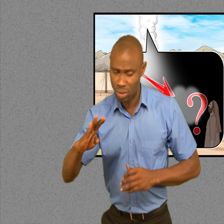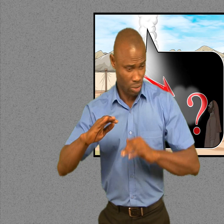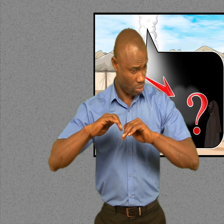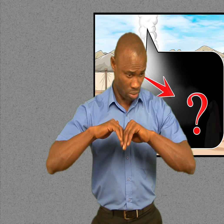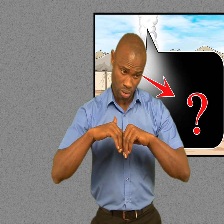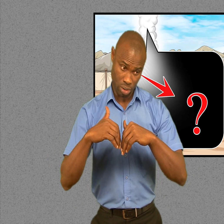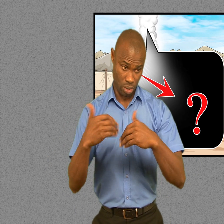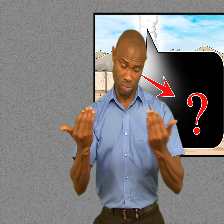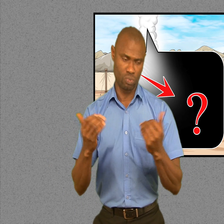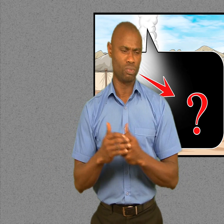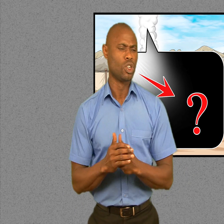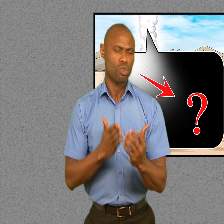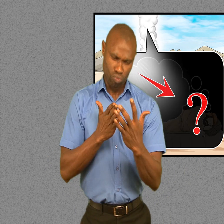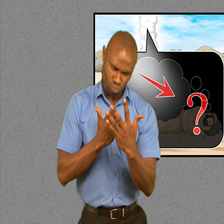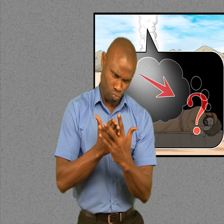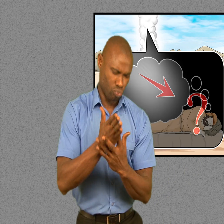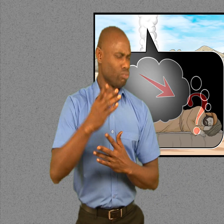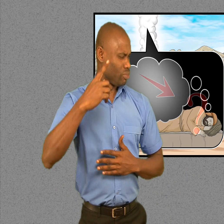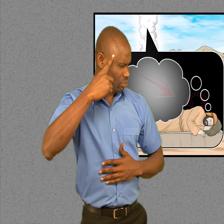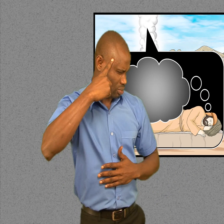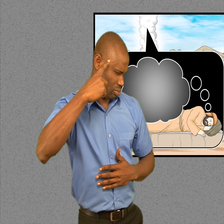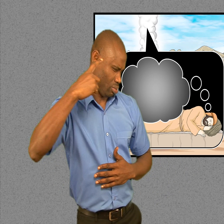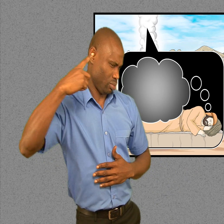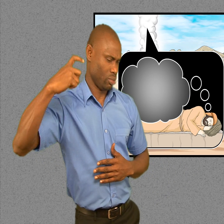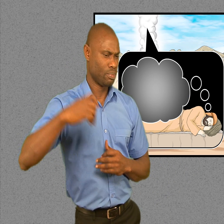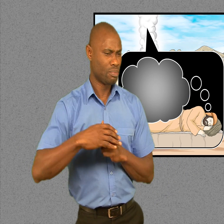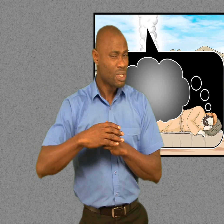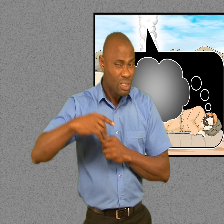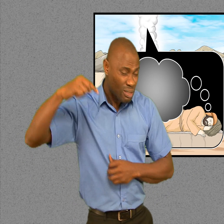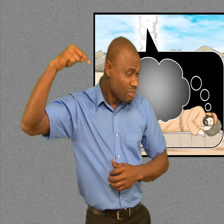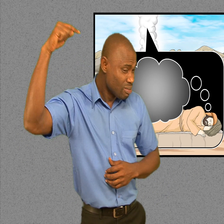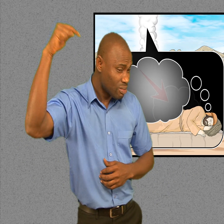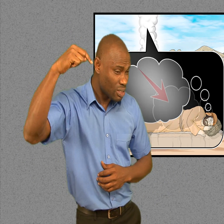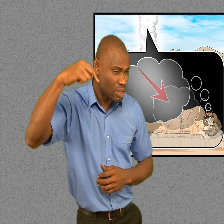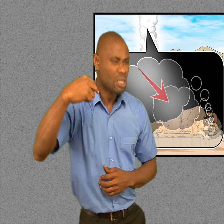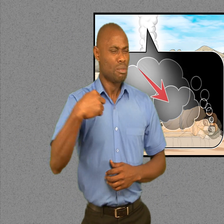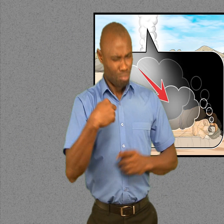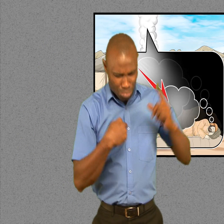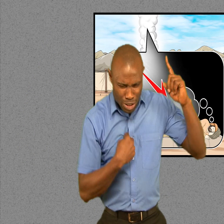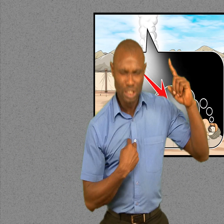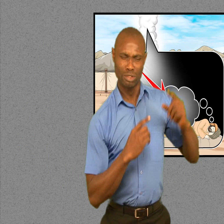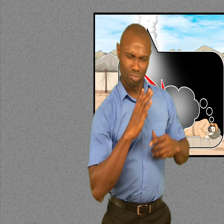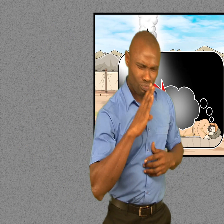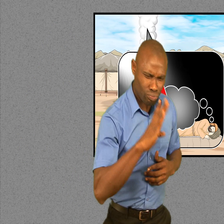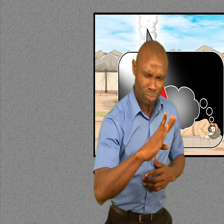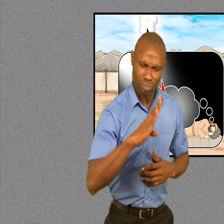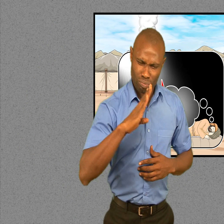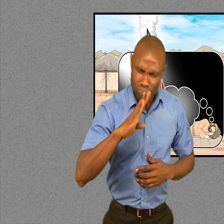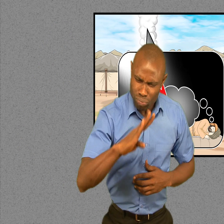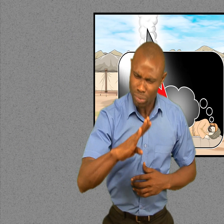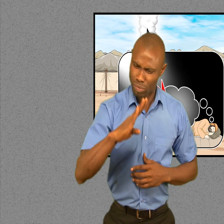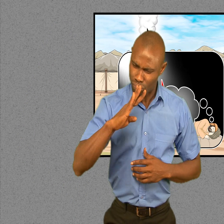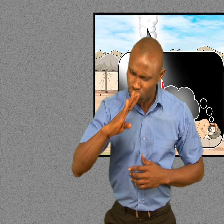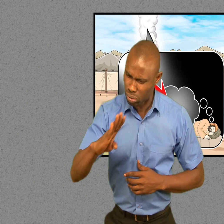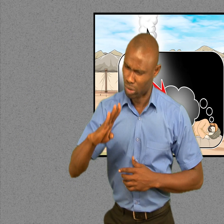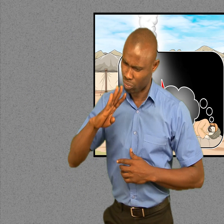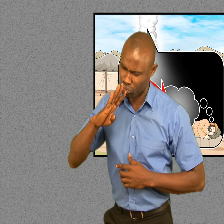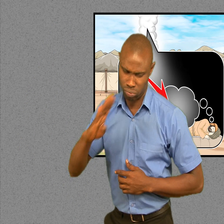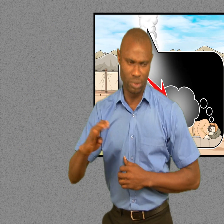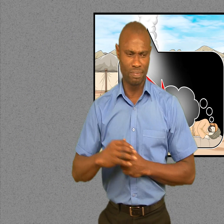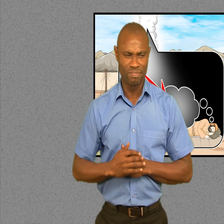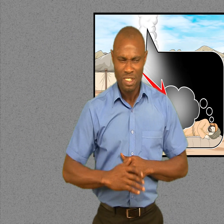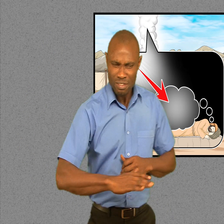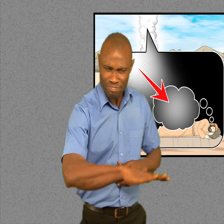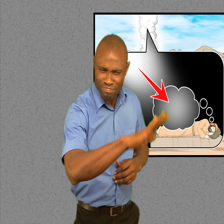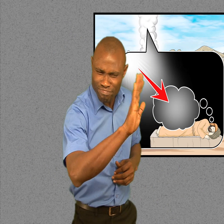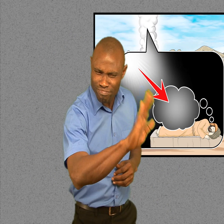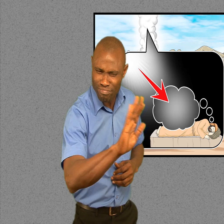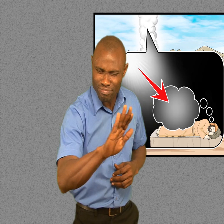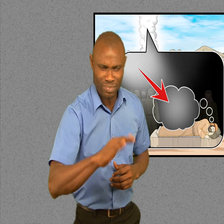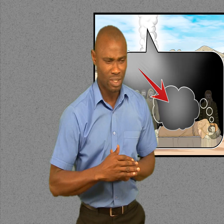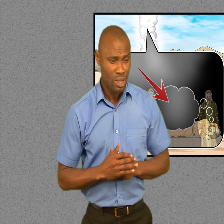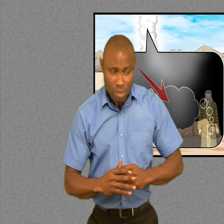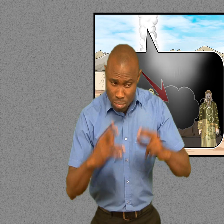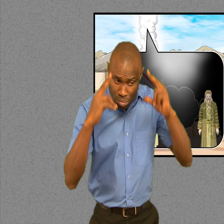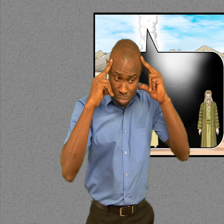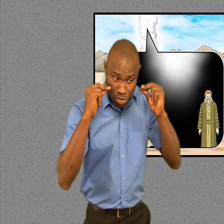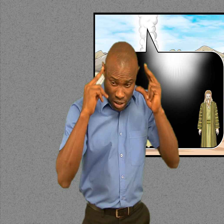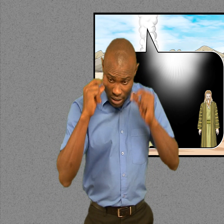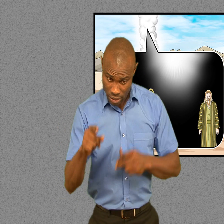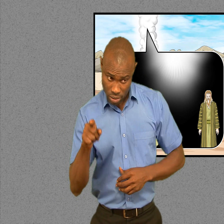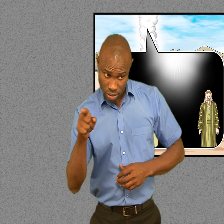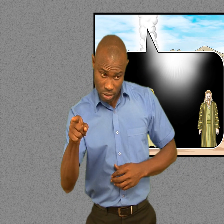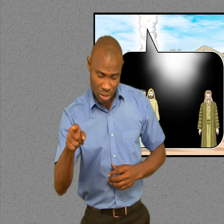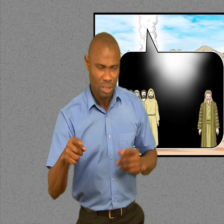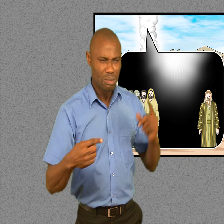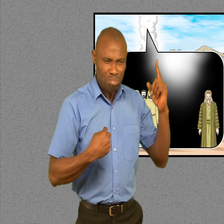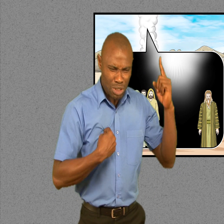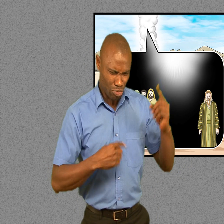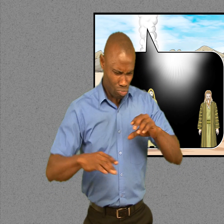I will speak to him in a dream.